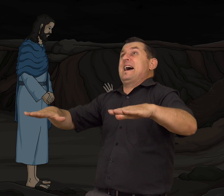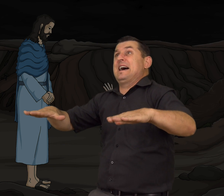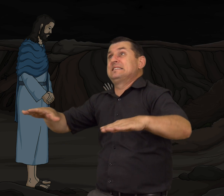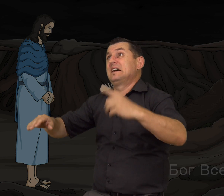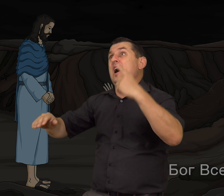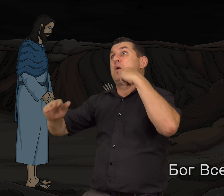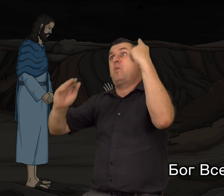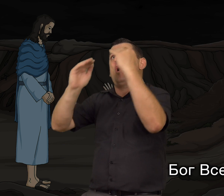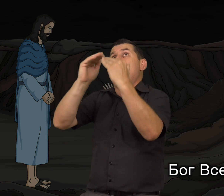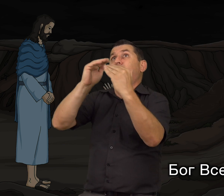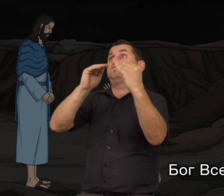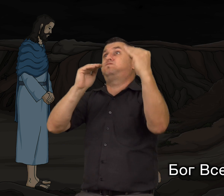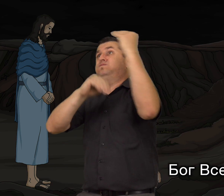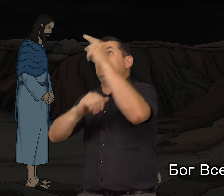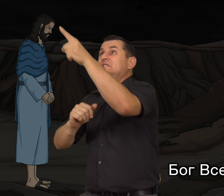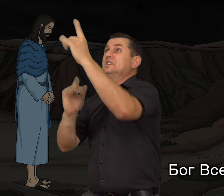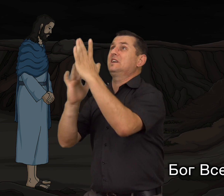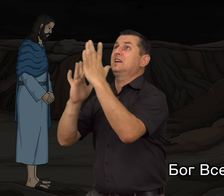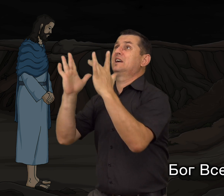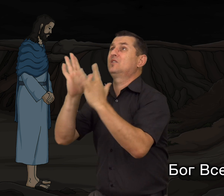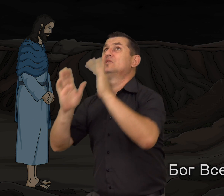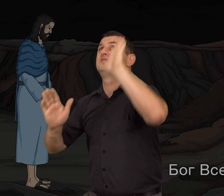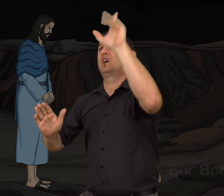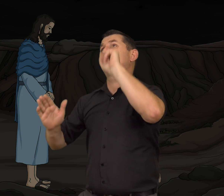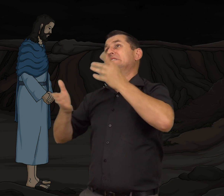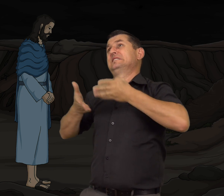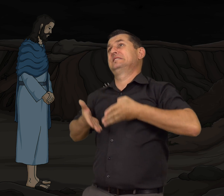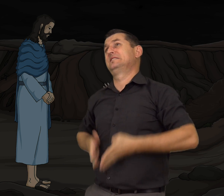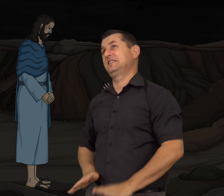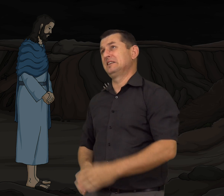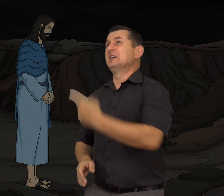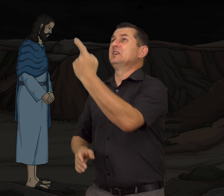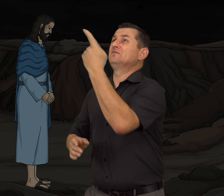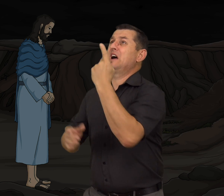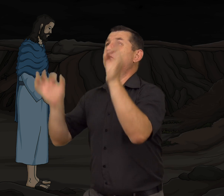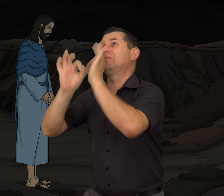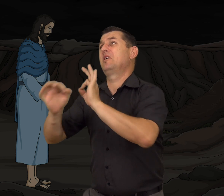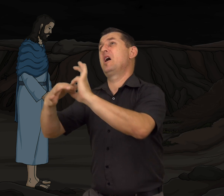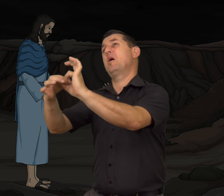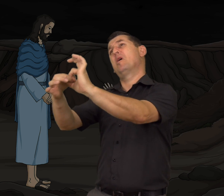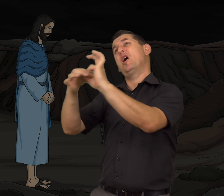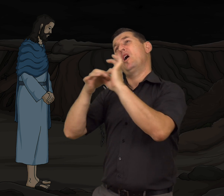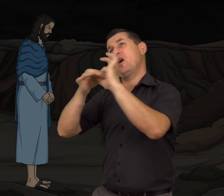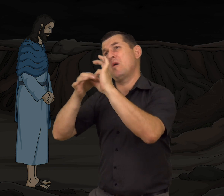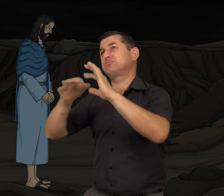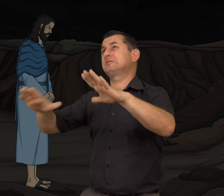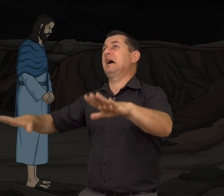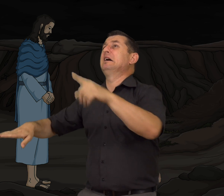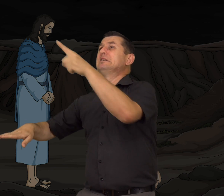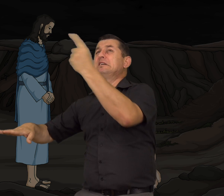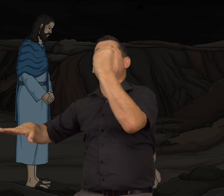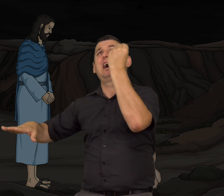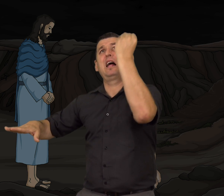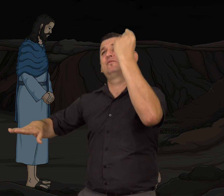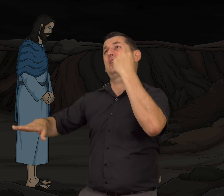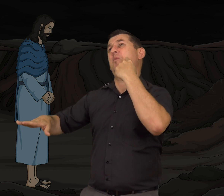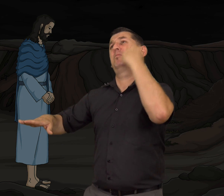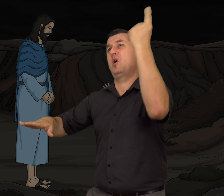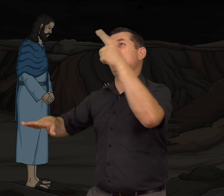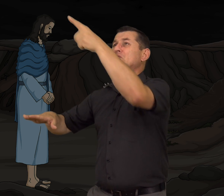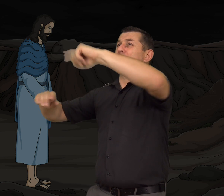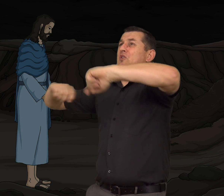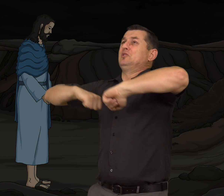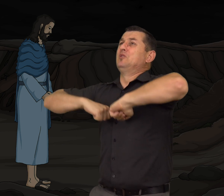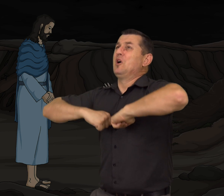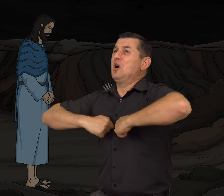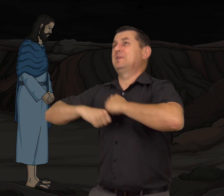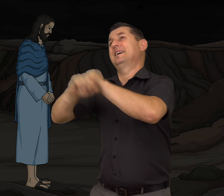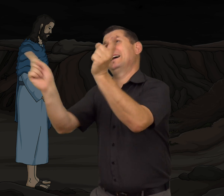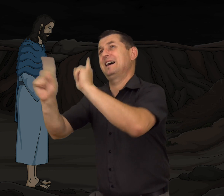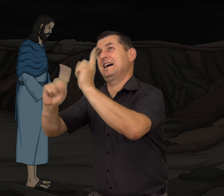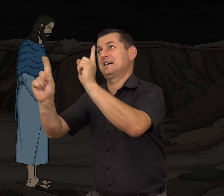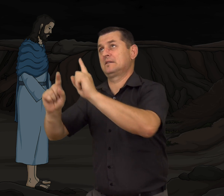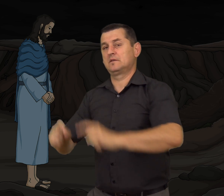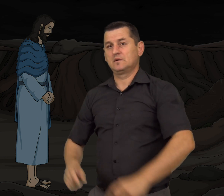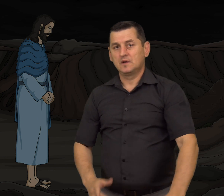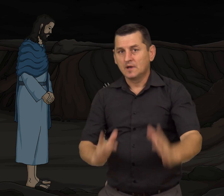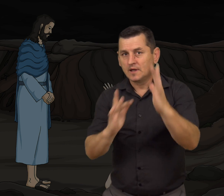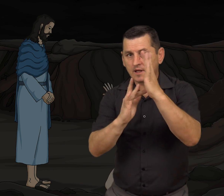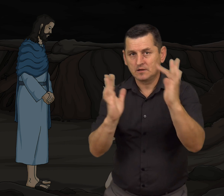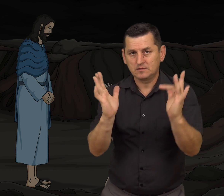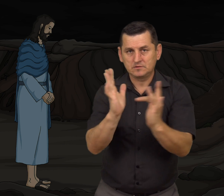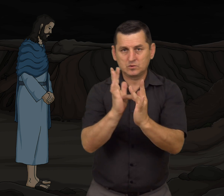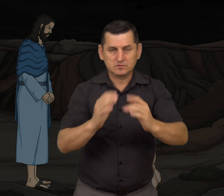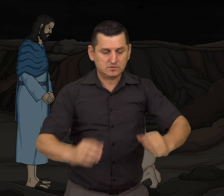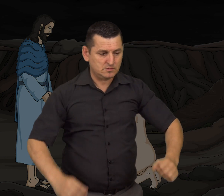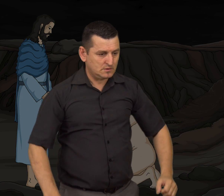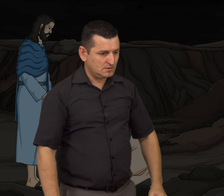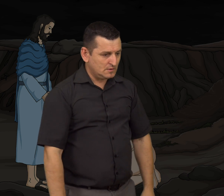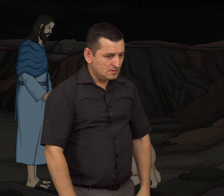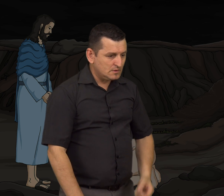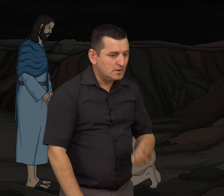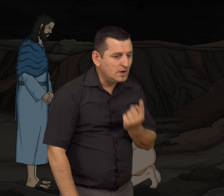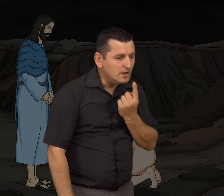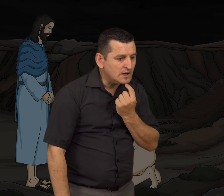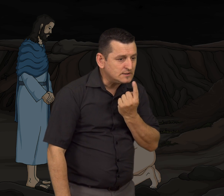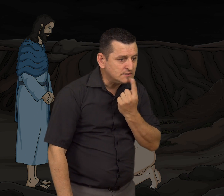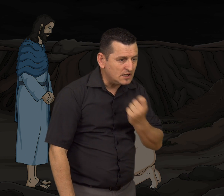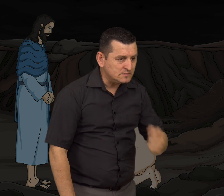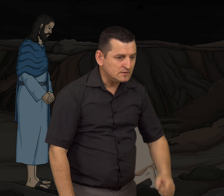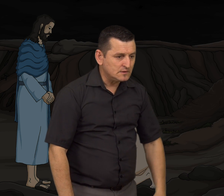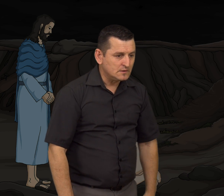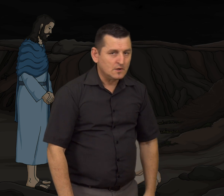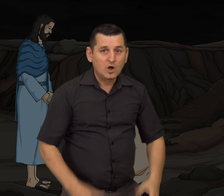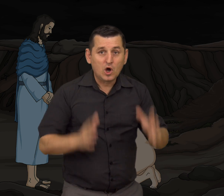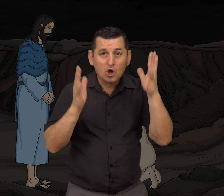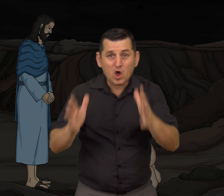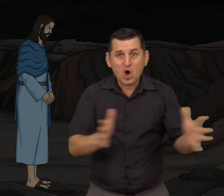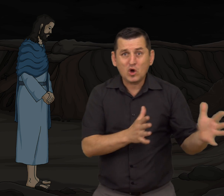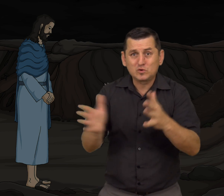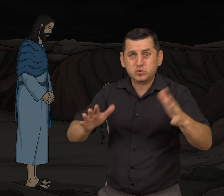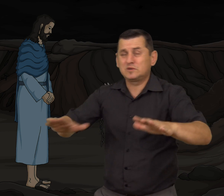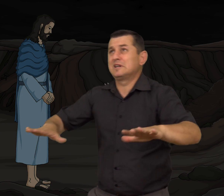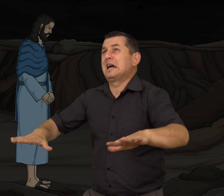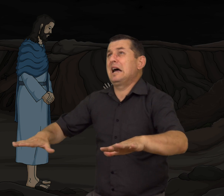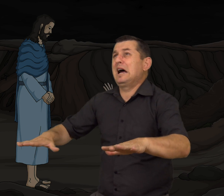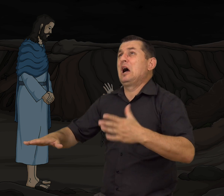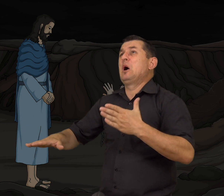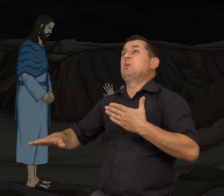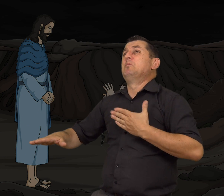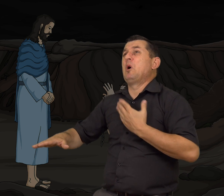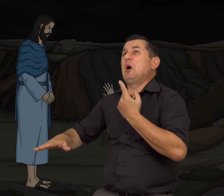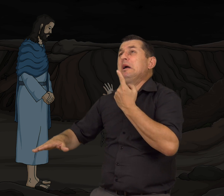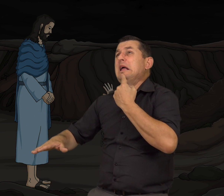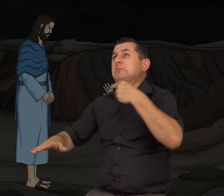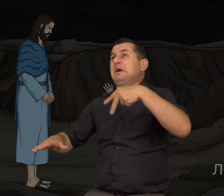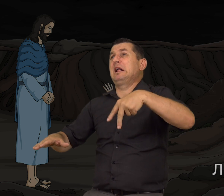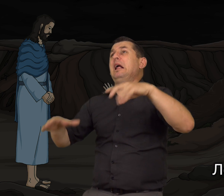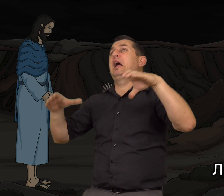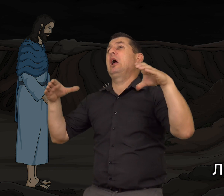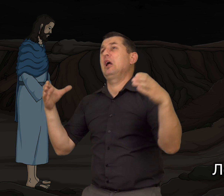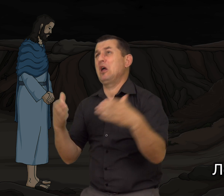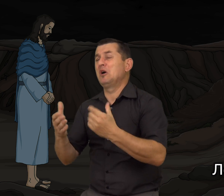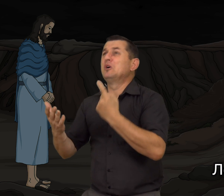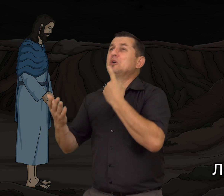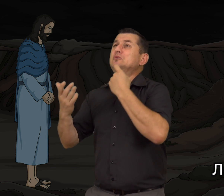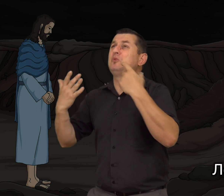I beg You before God not to torture me!” For Jesus had already declared, “Come out of this man, you unclean spirit!” “What is your name?” Jesus asked.